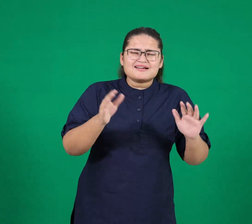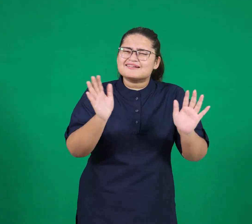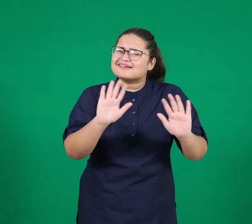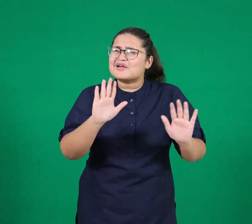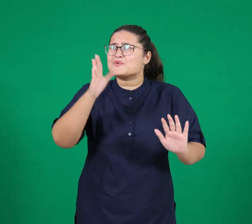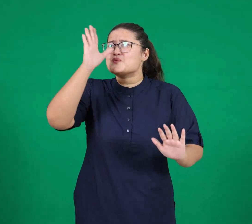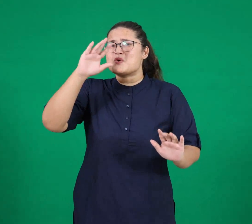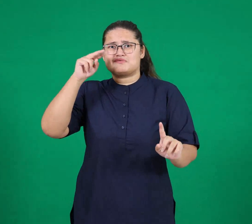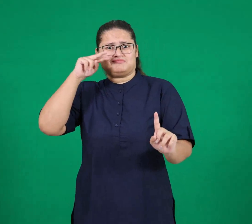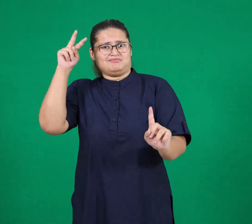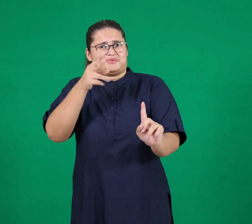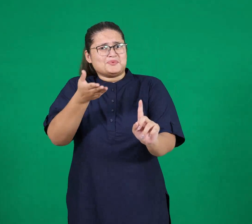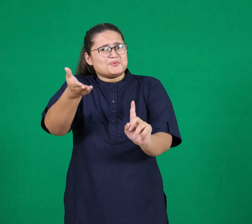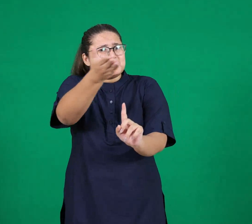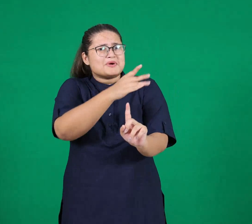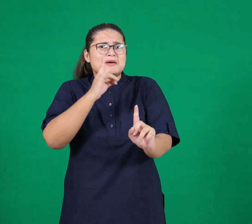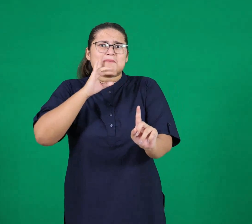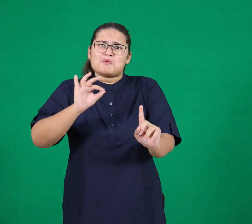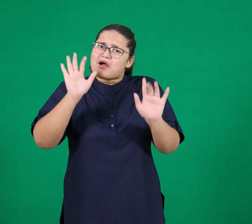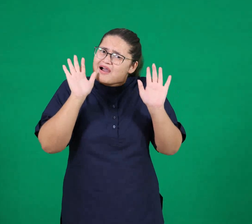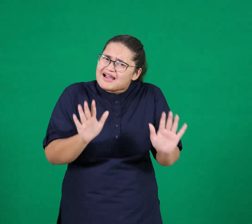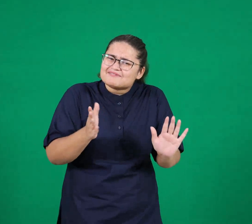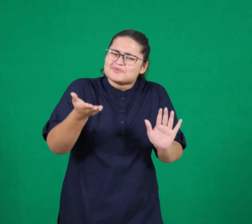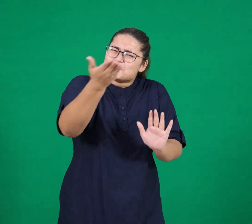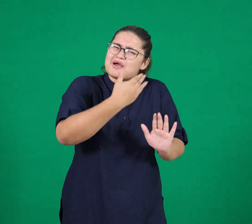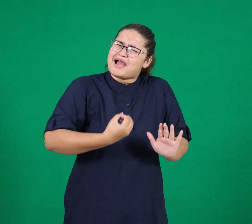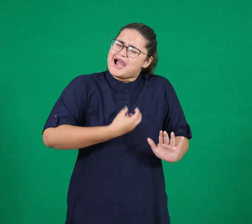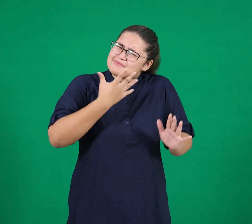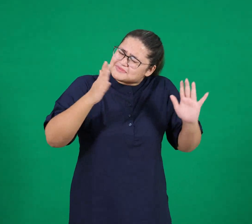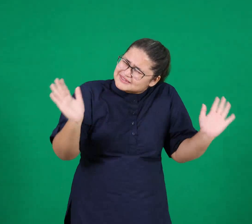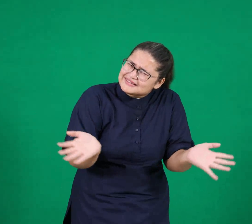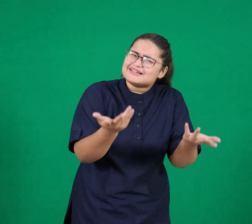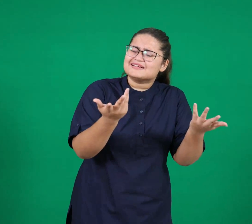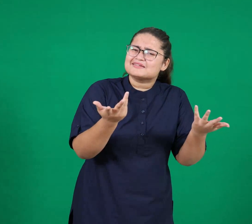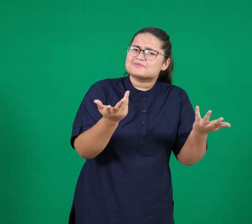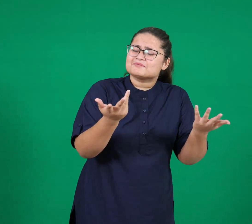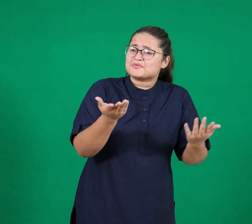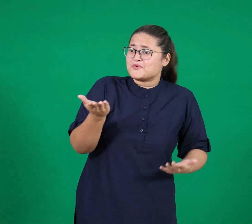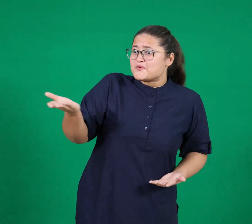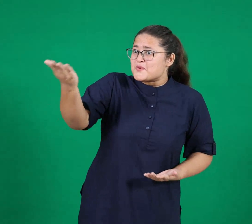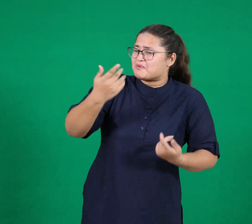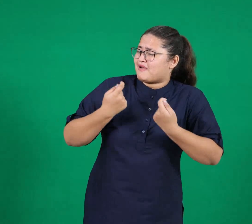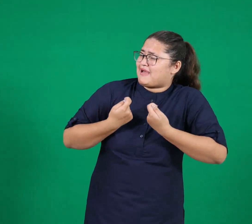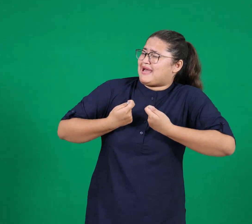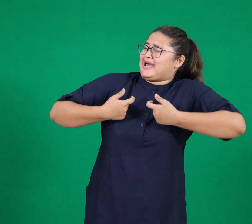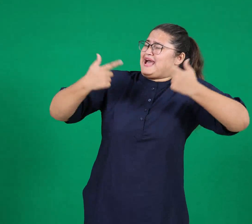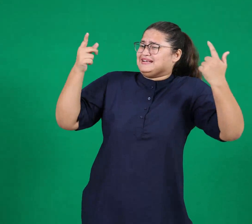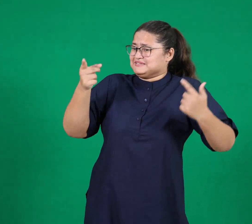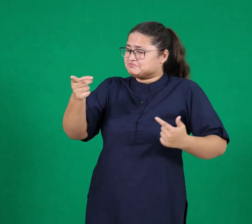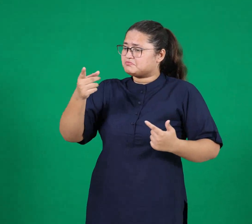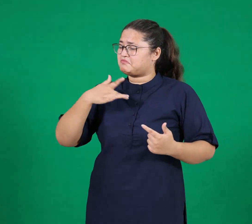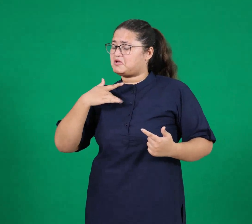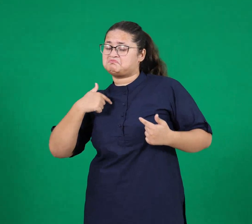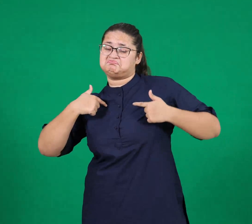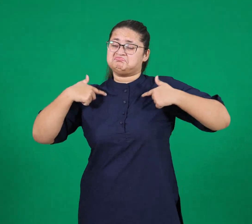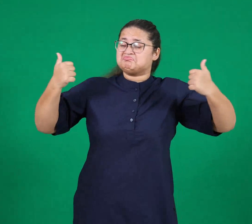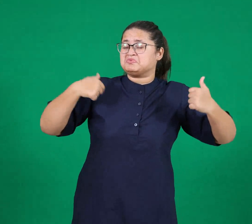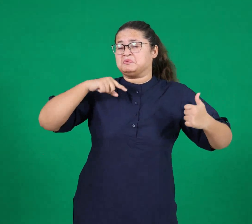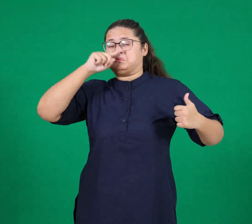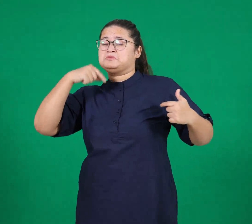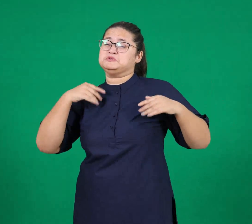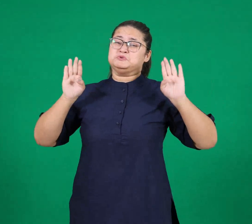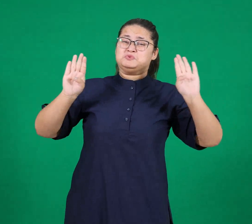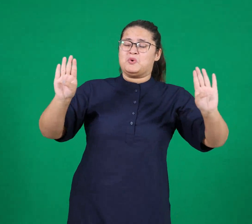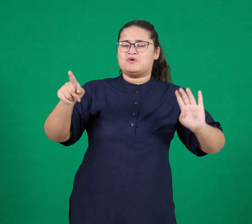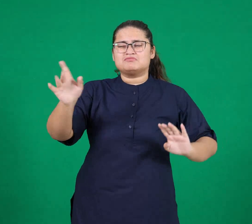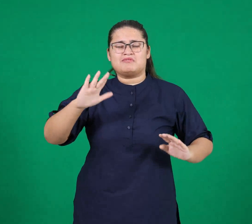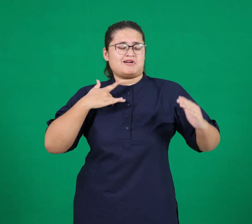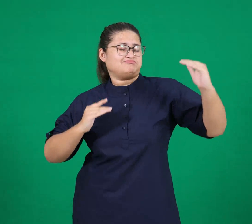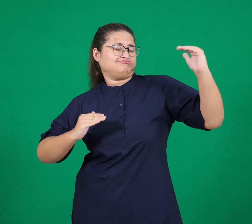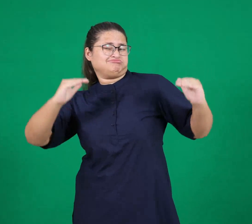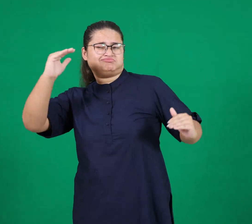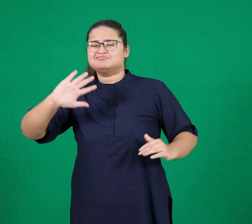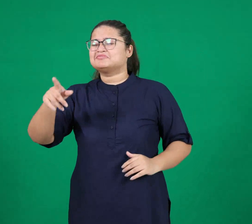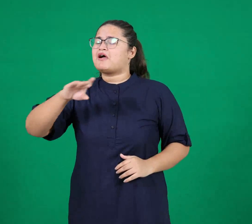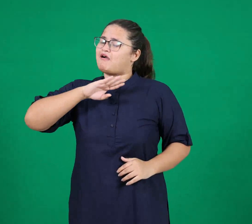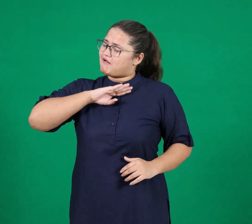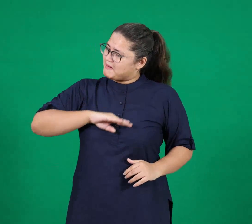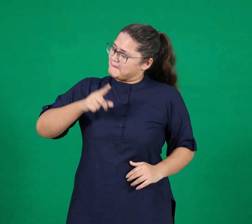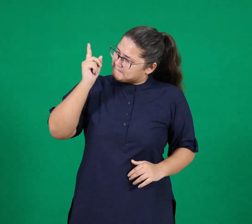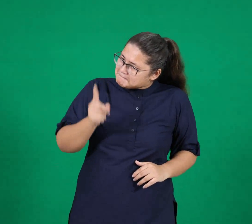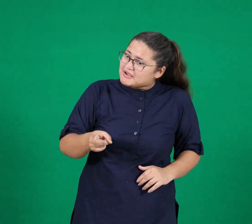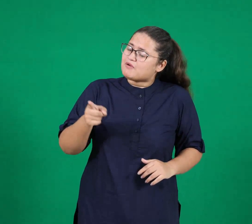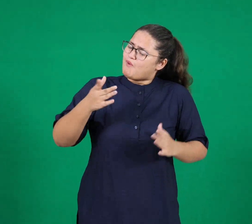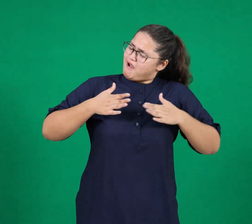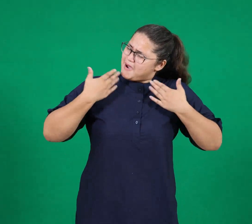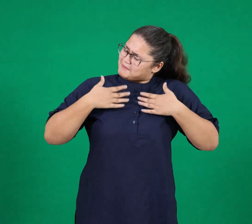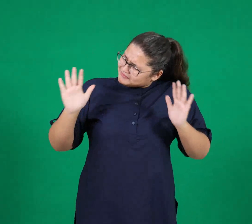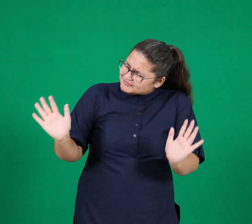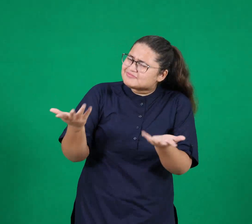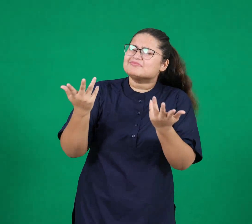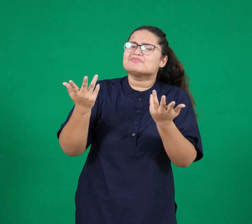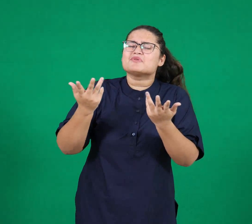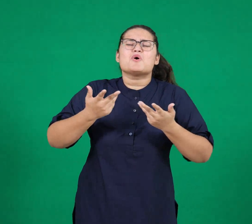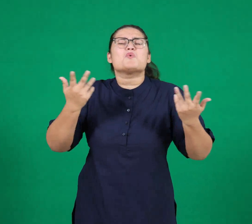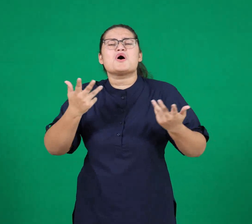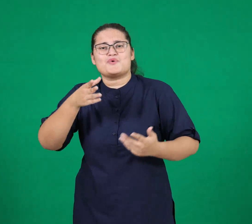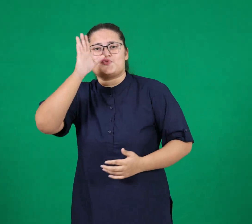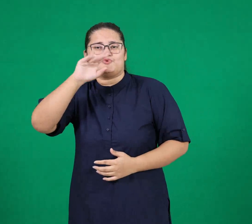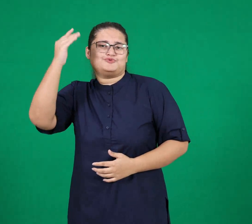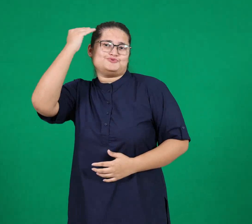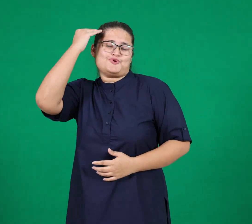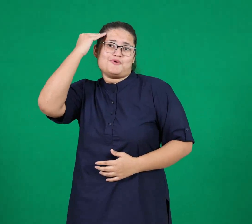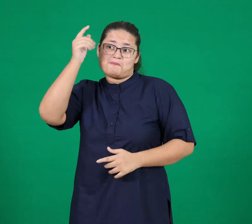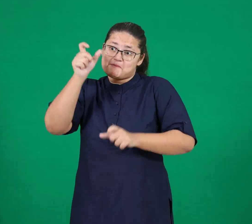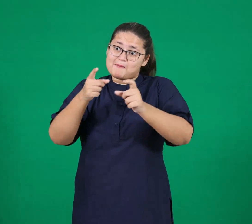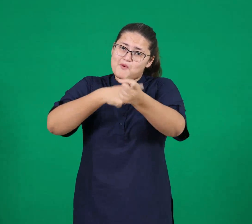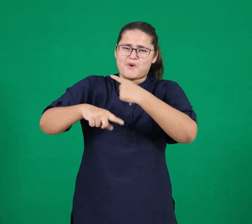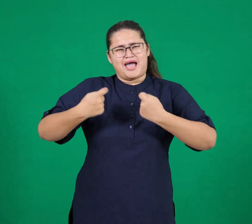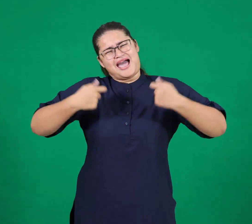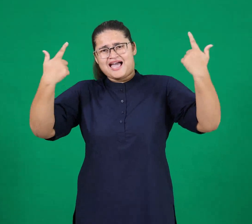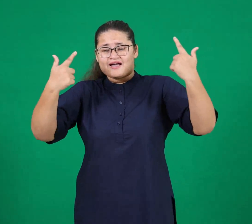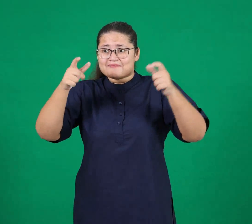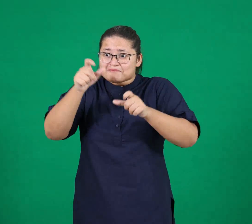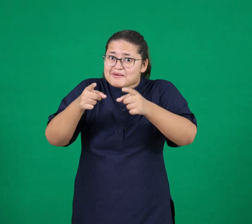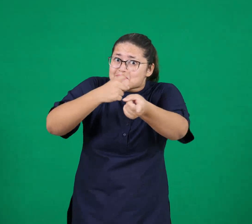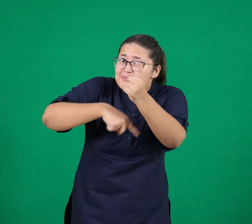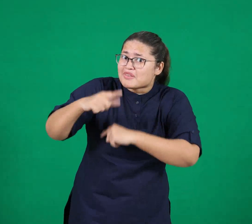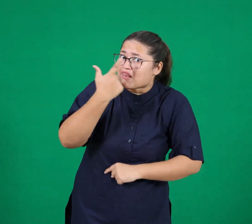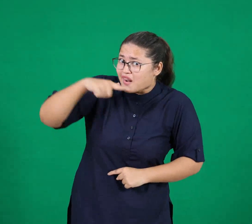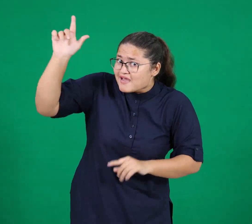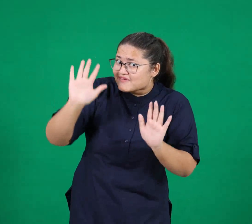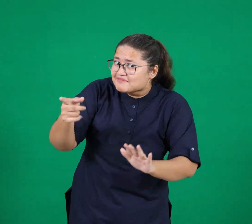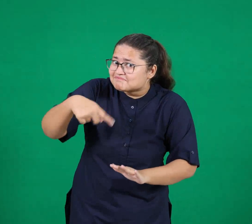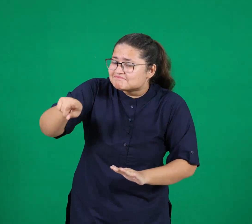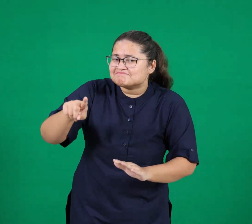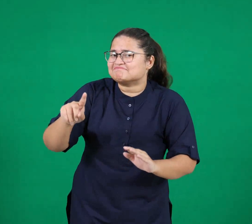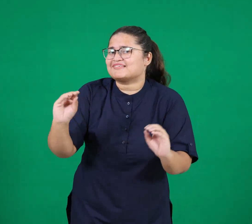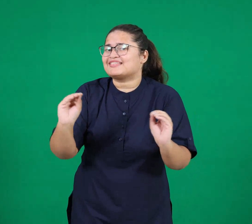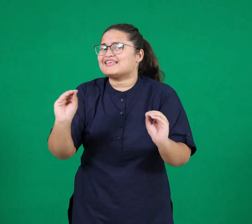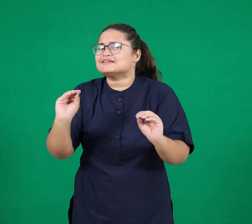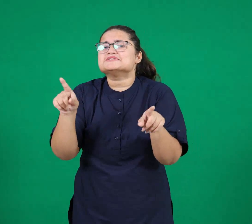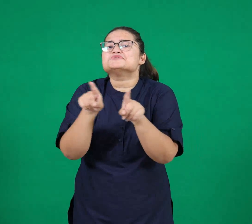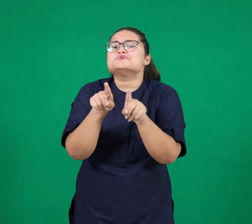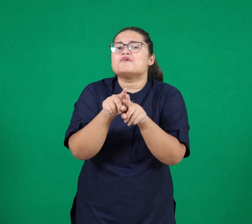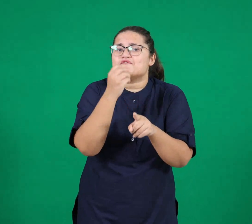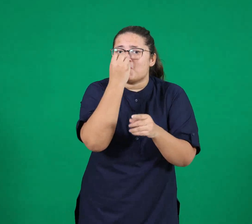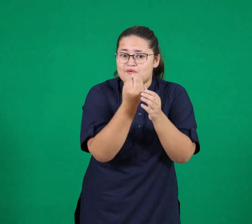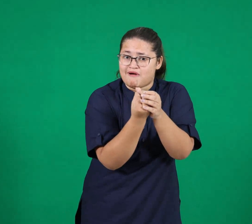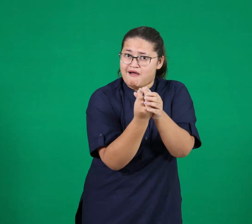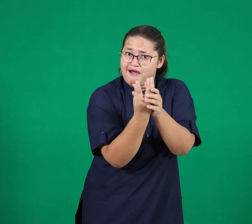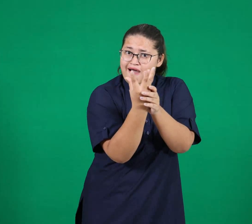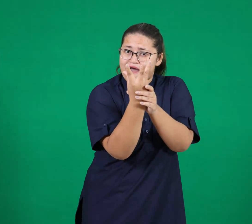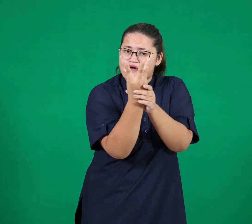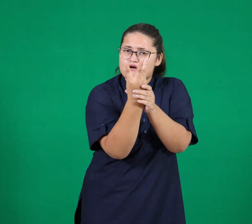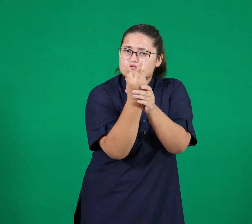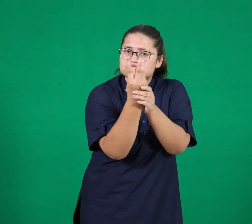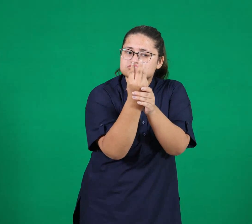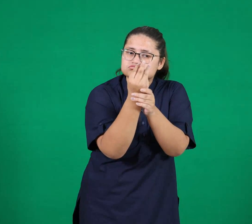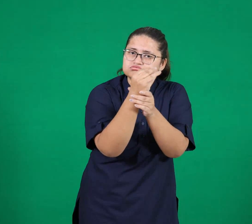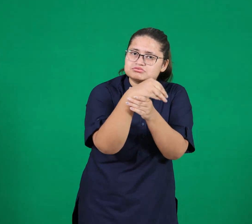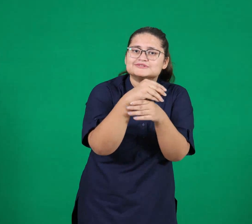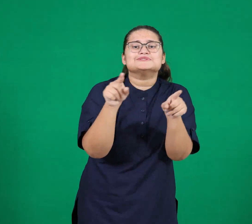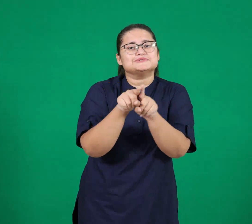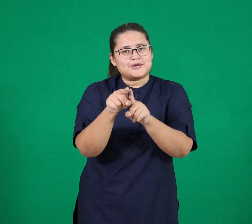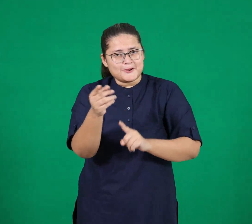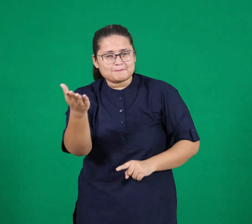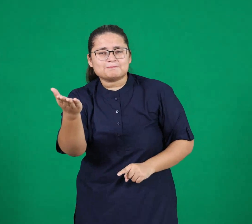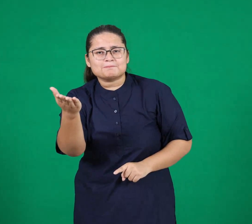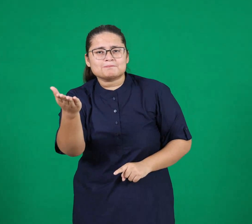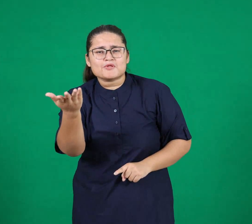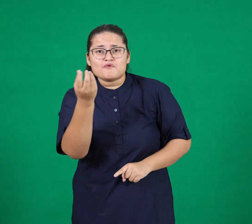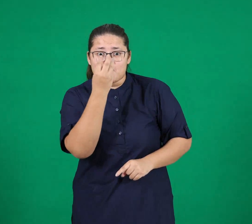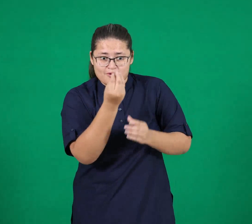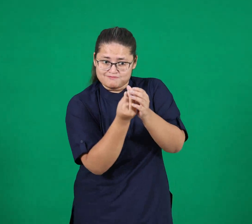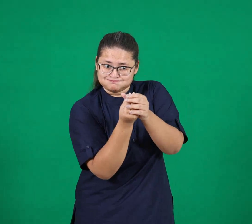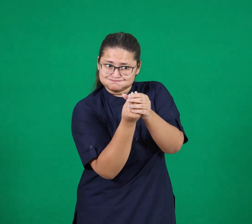But the one who is rich should exult in his low position, because he will pass away like a flower of the field.